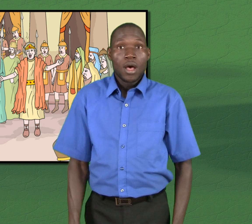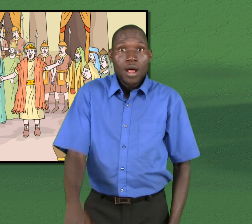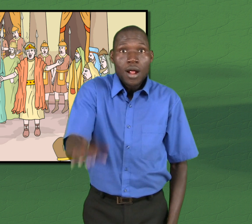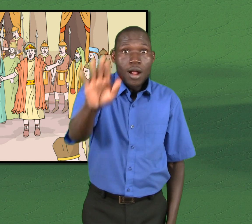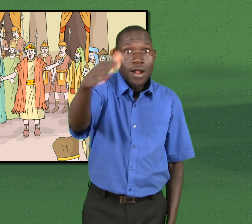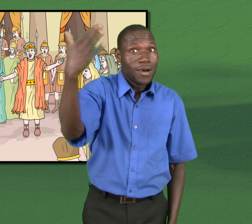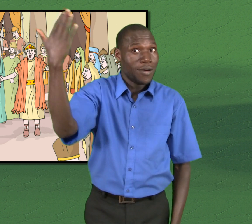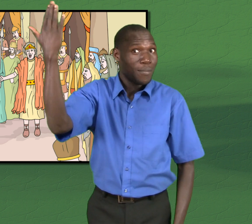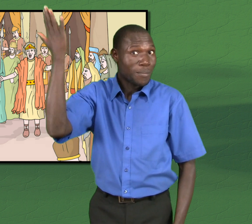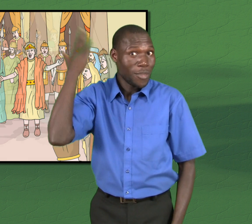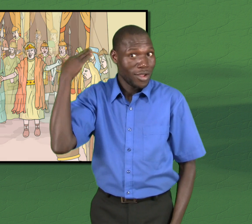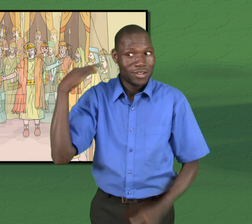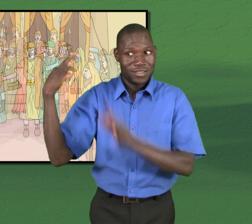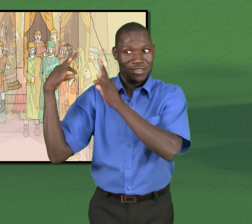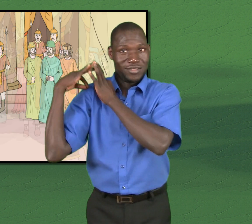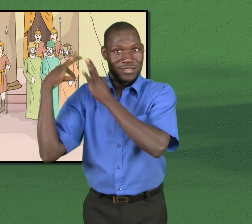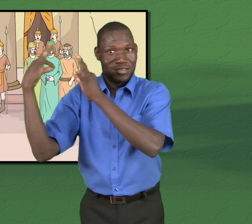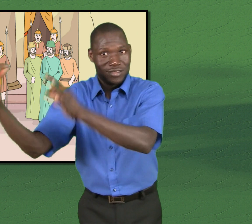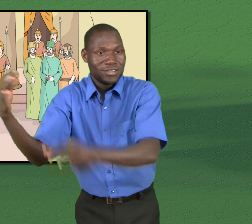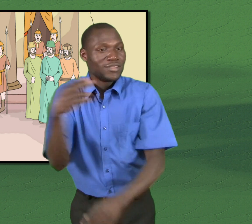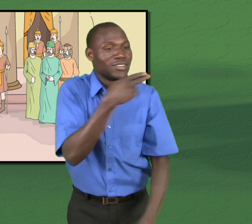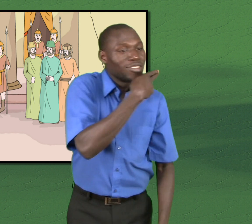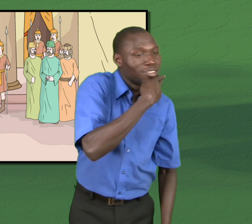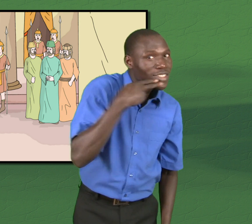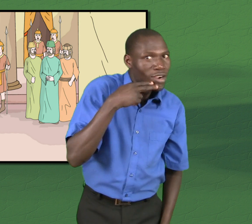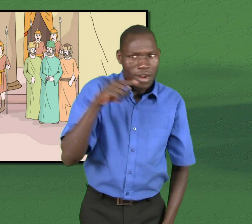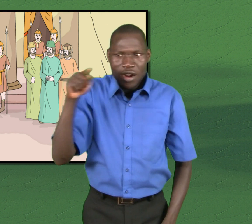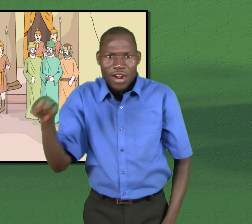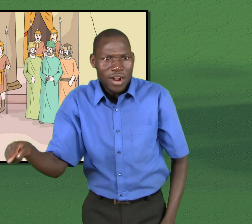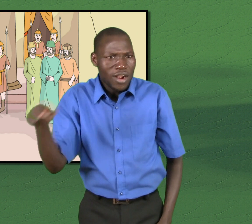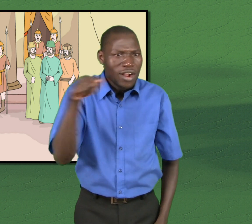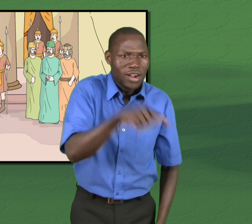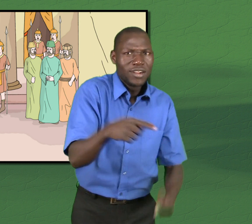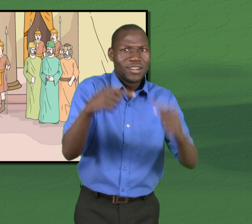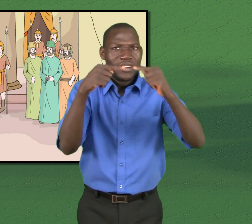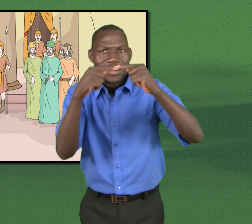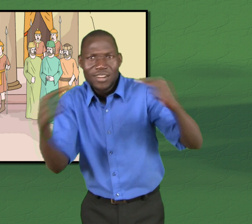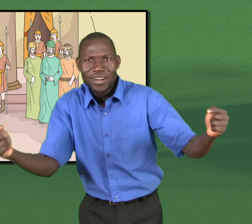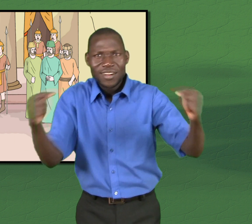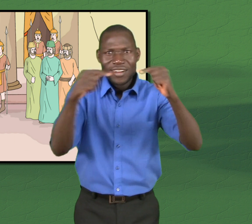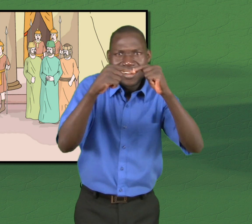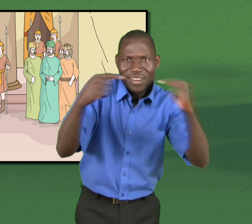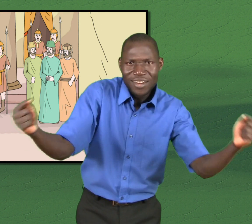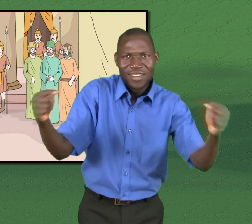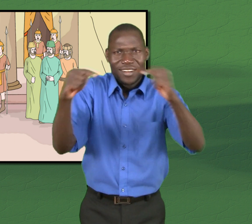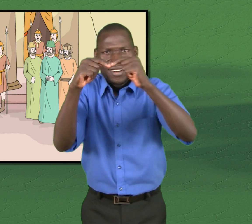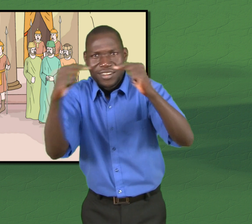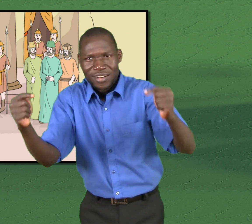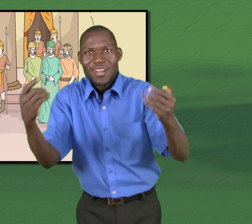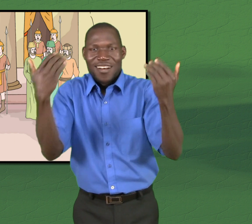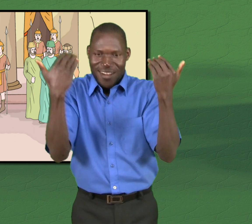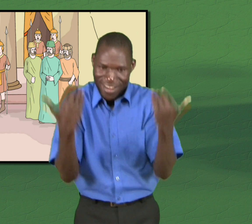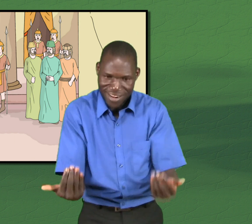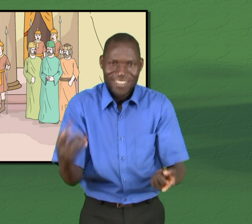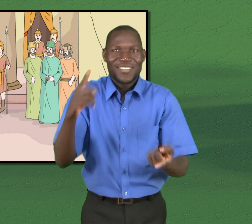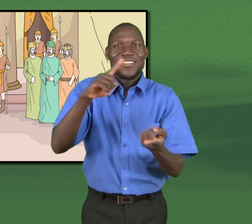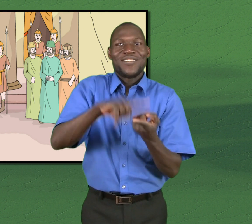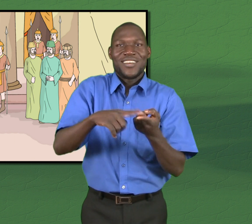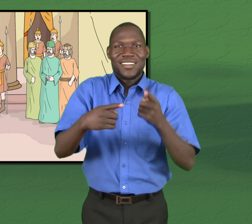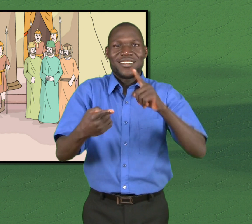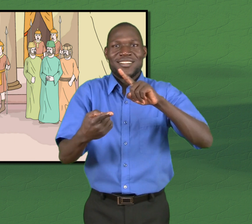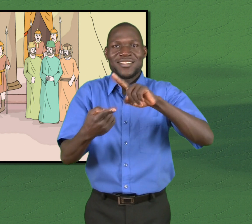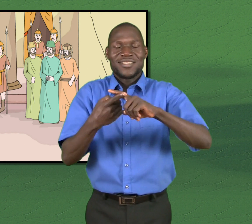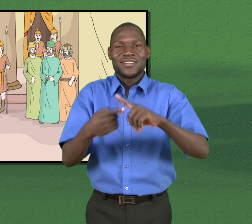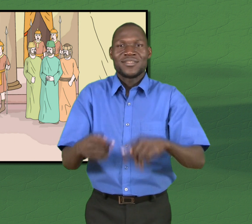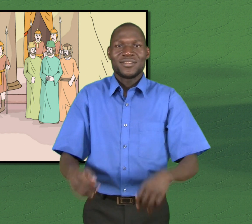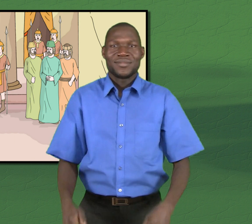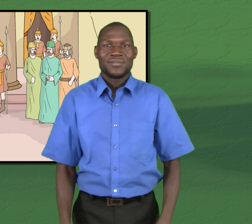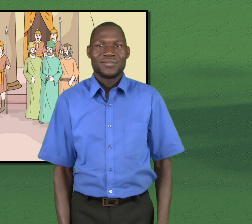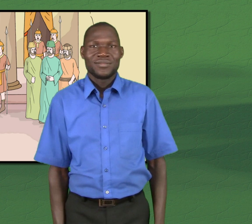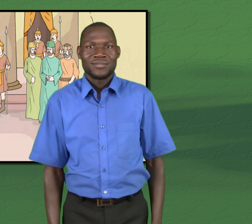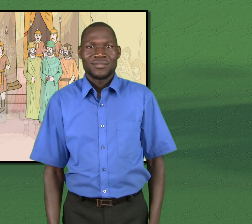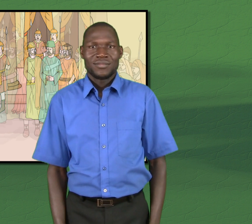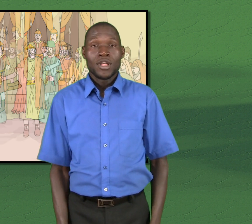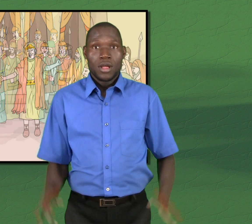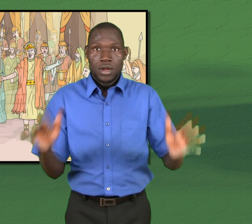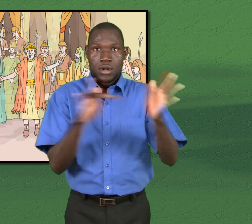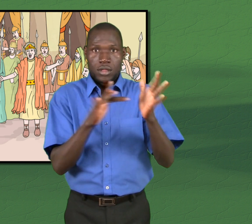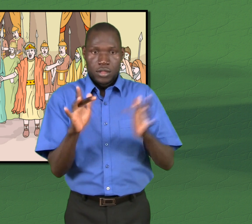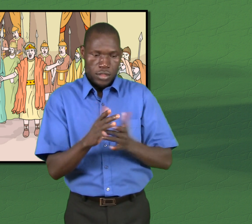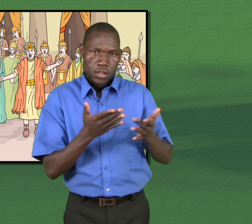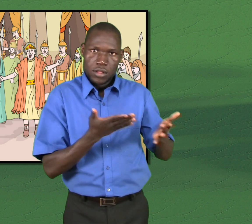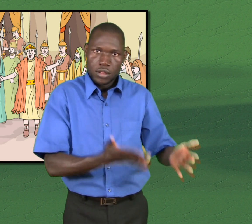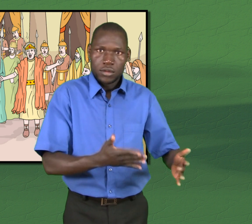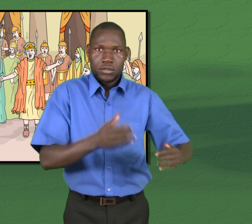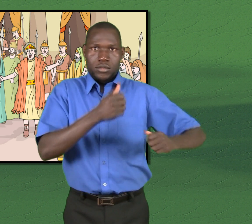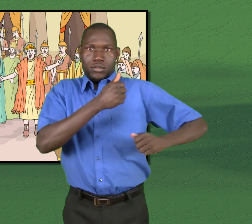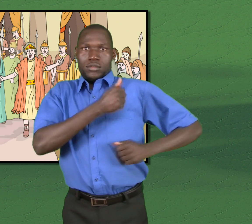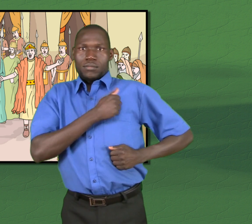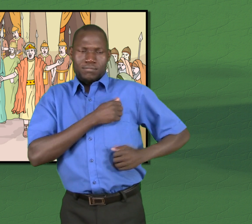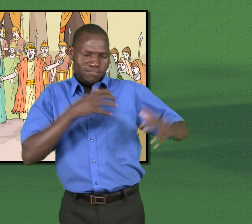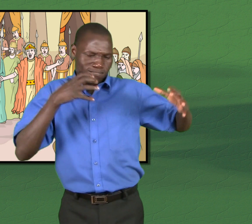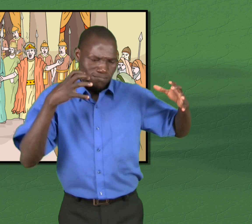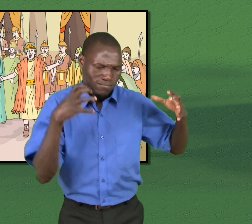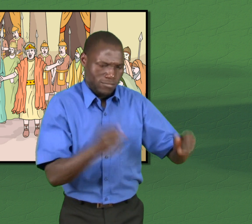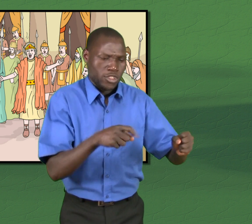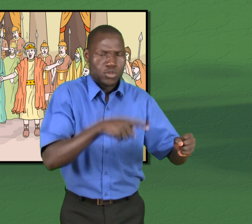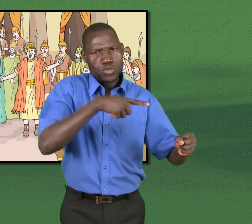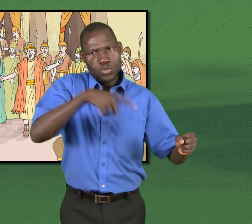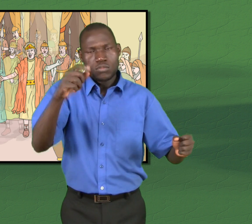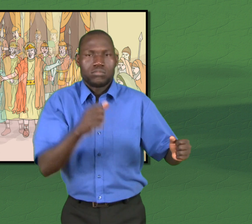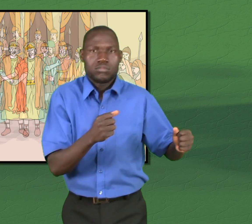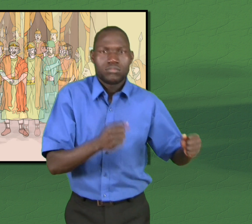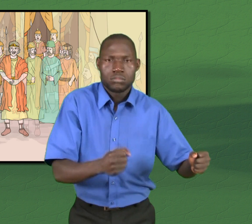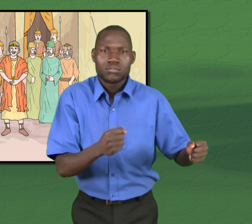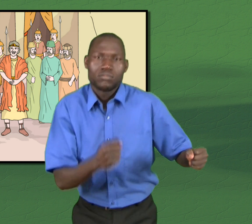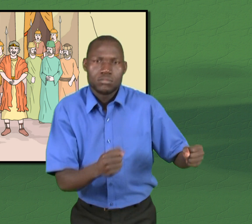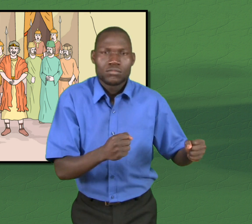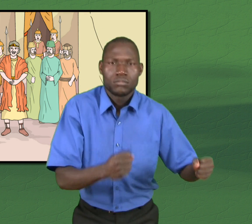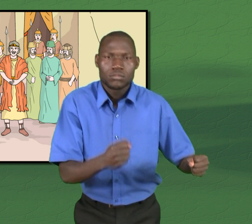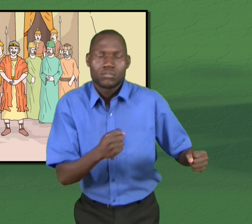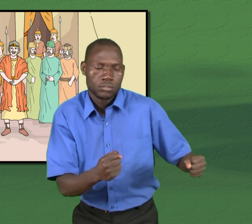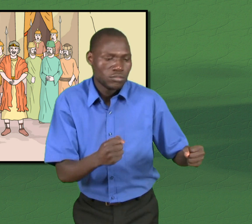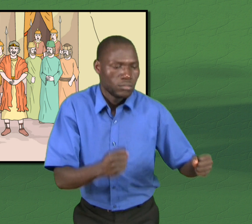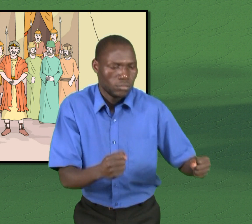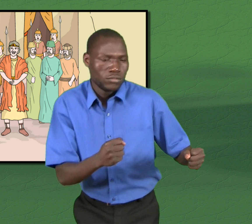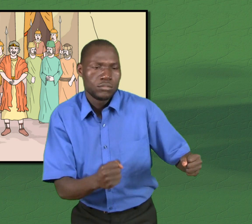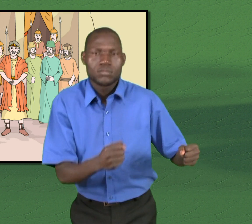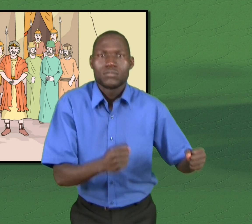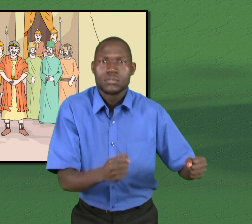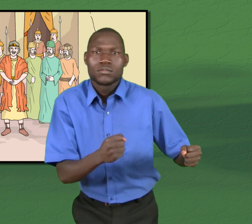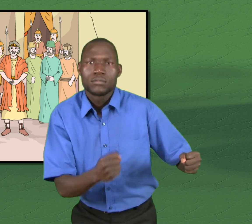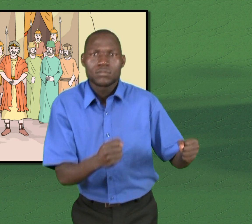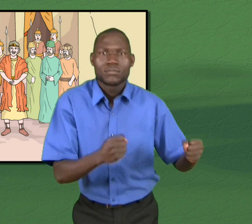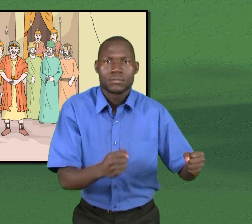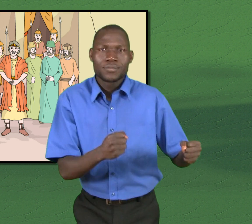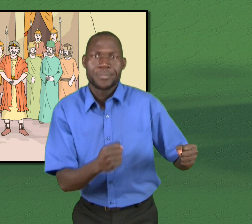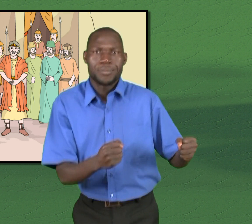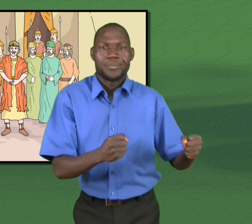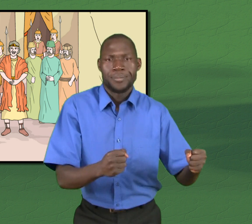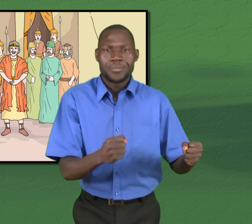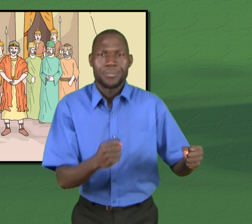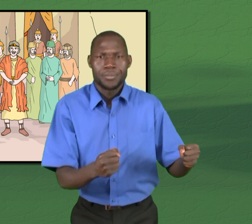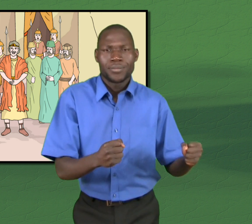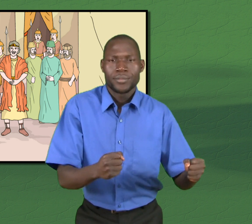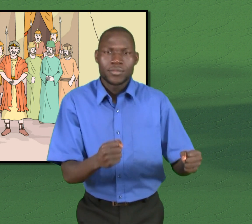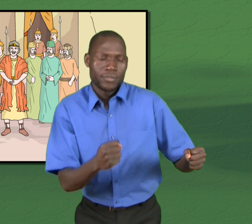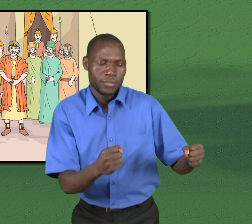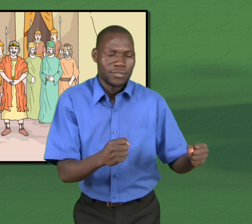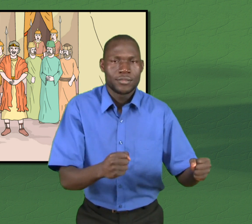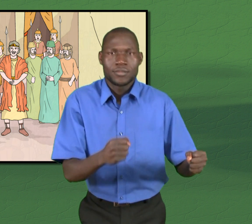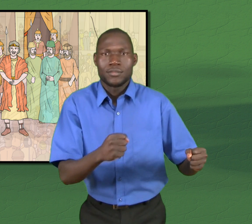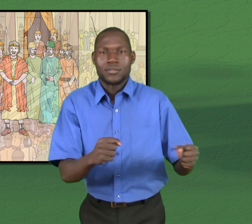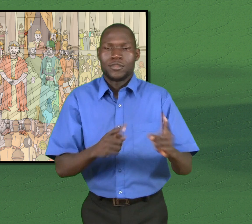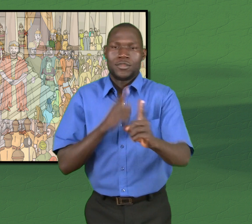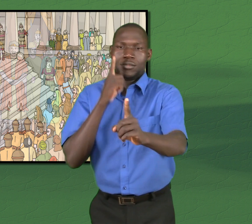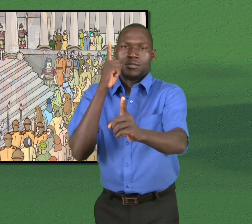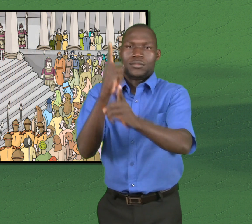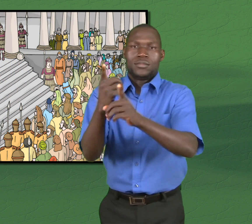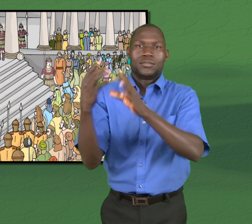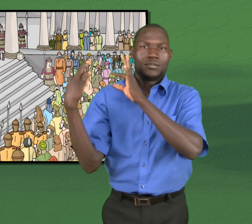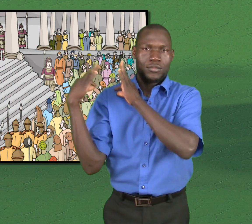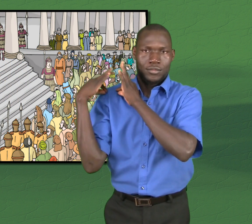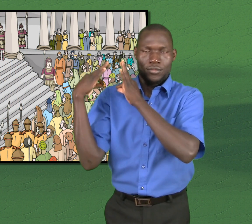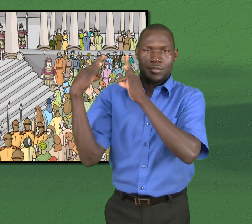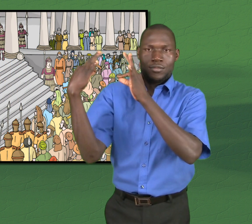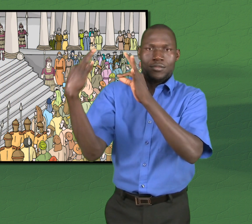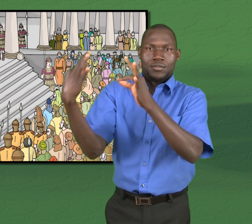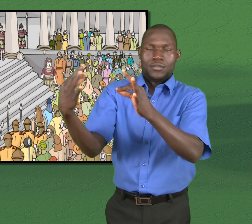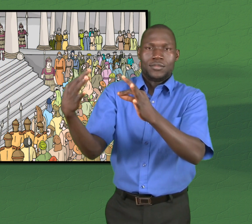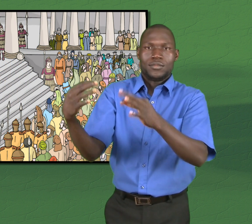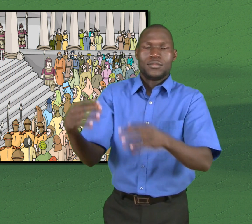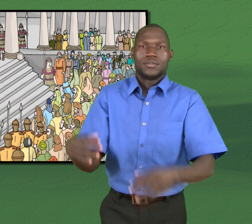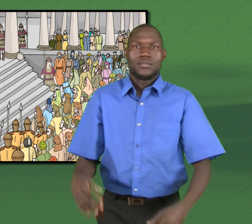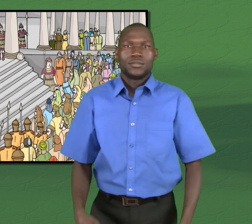That day Herod and Pilate became friends; before this time they had been enemies.